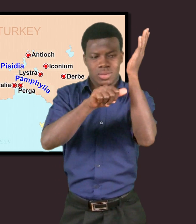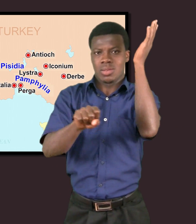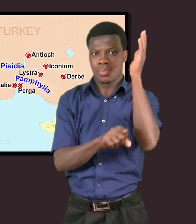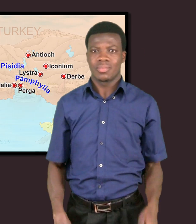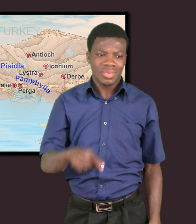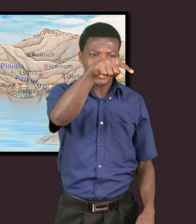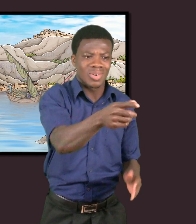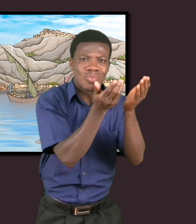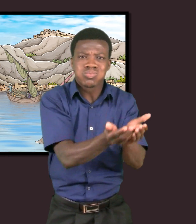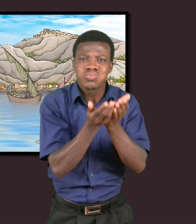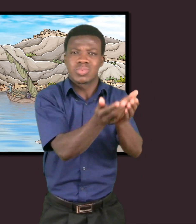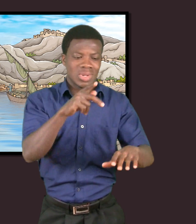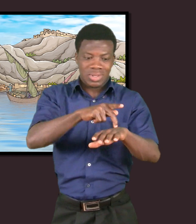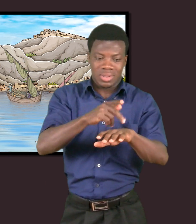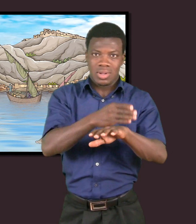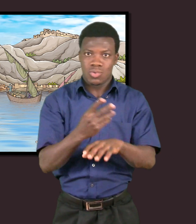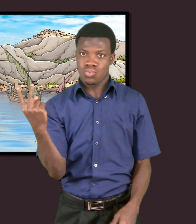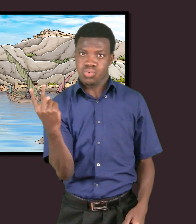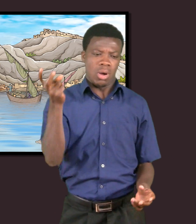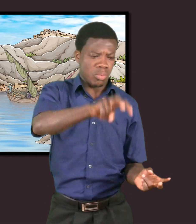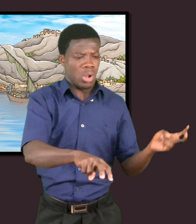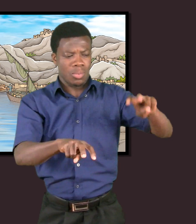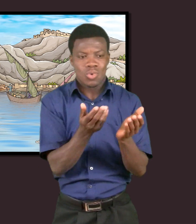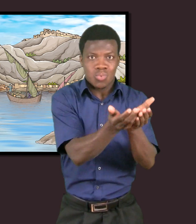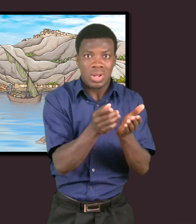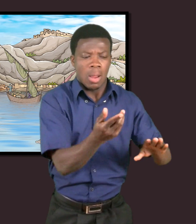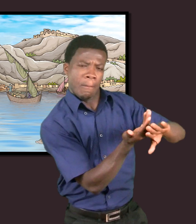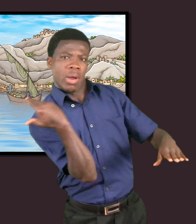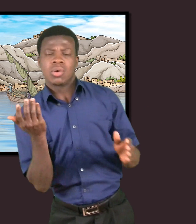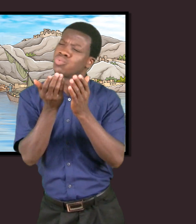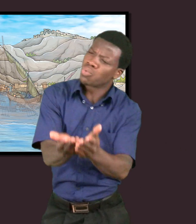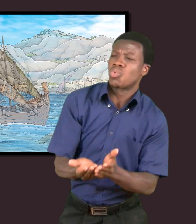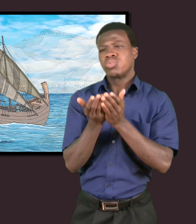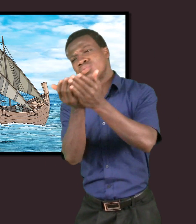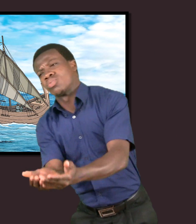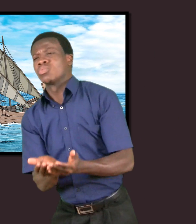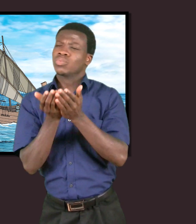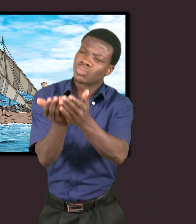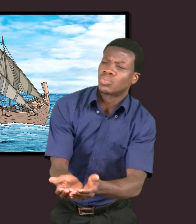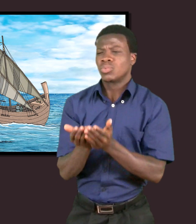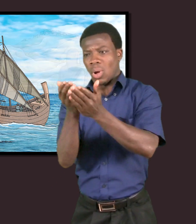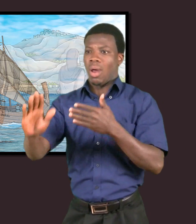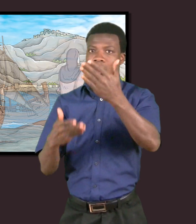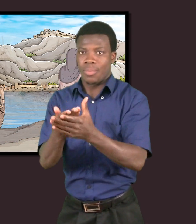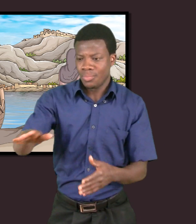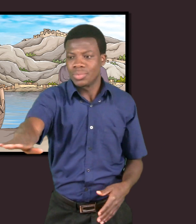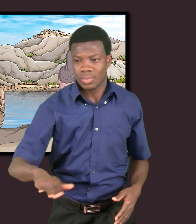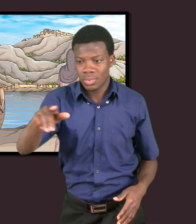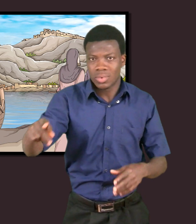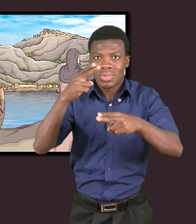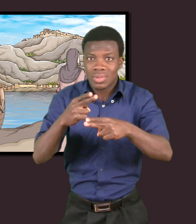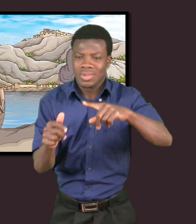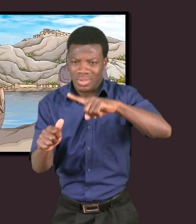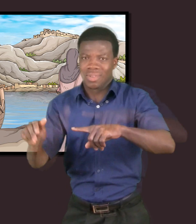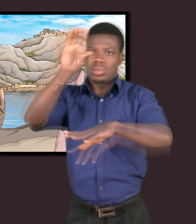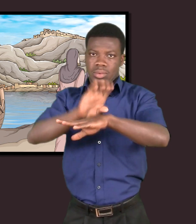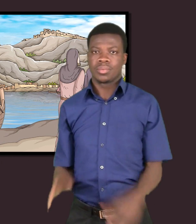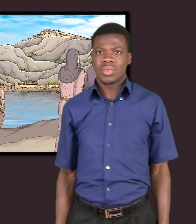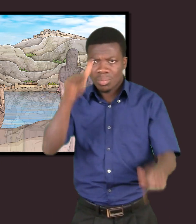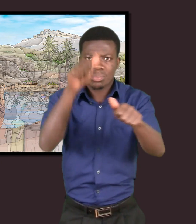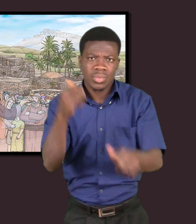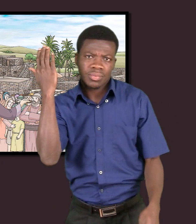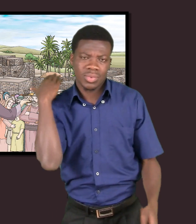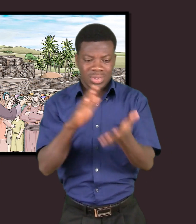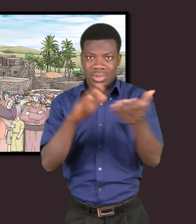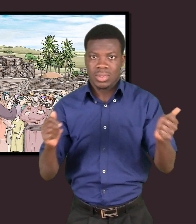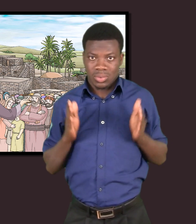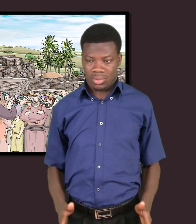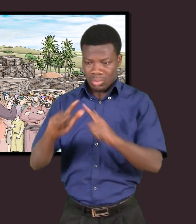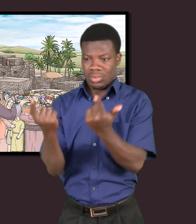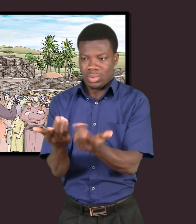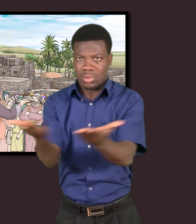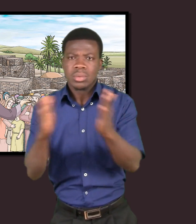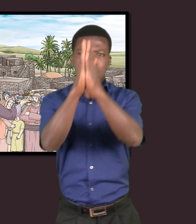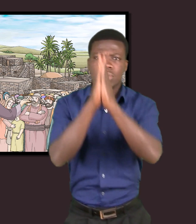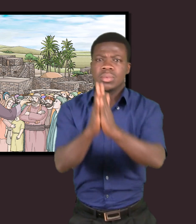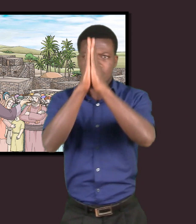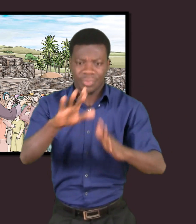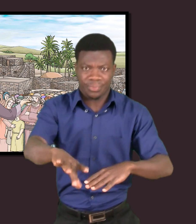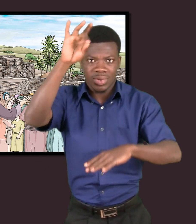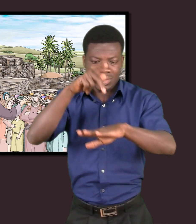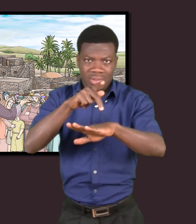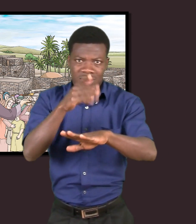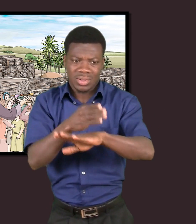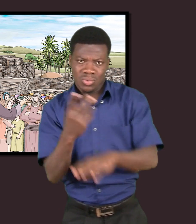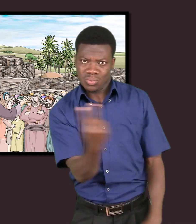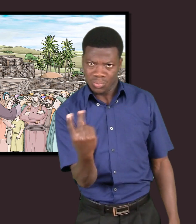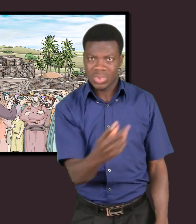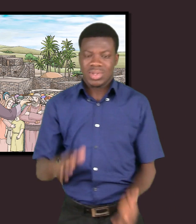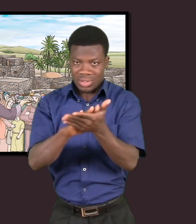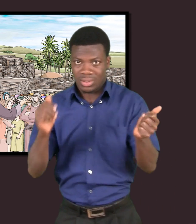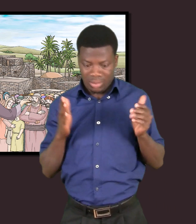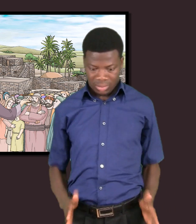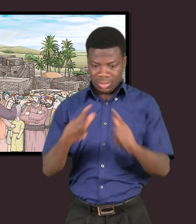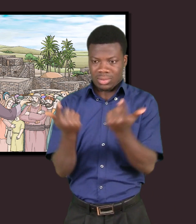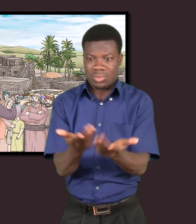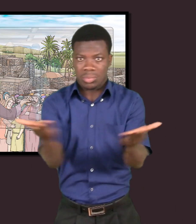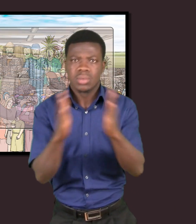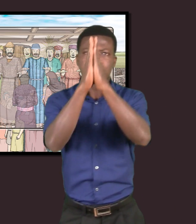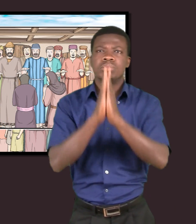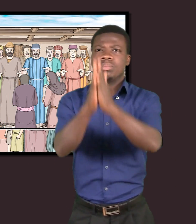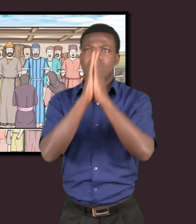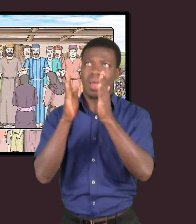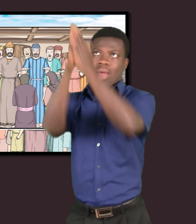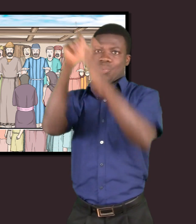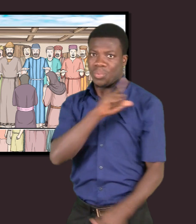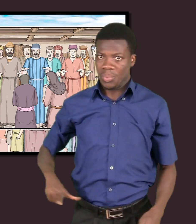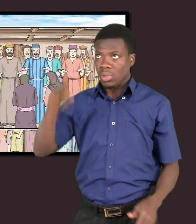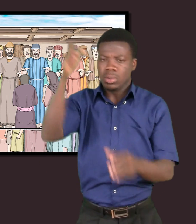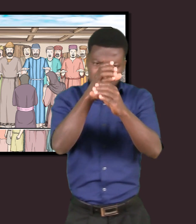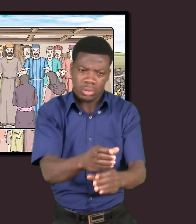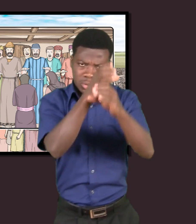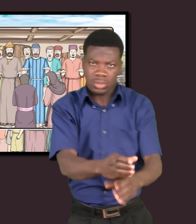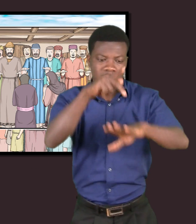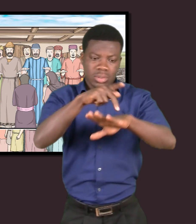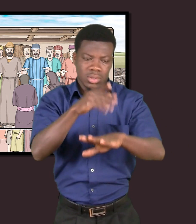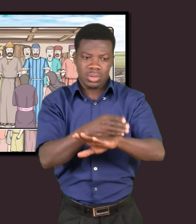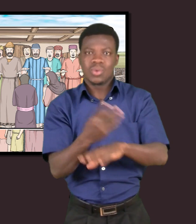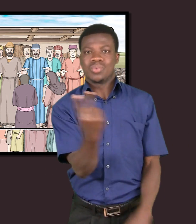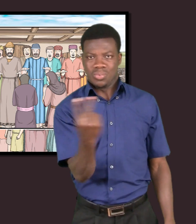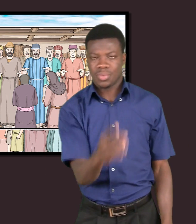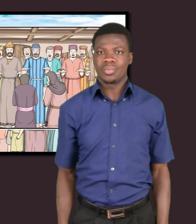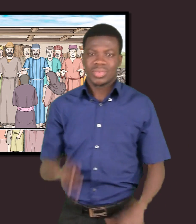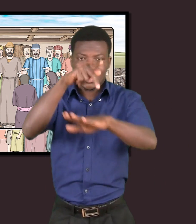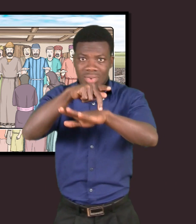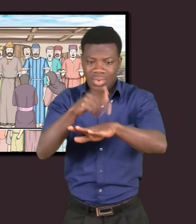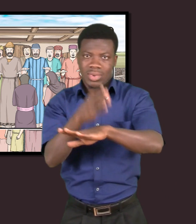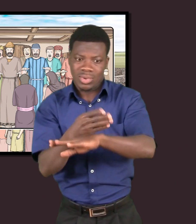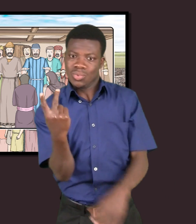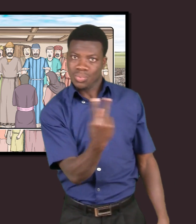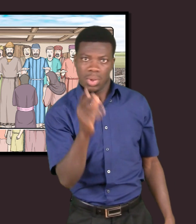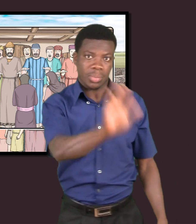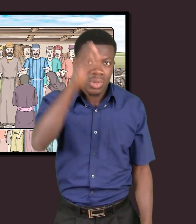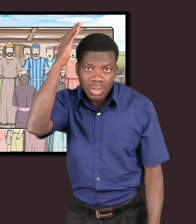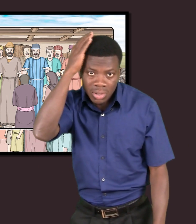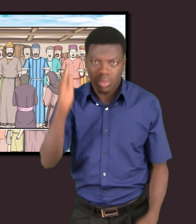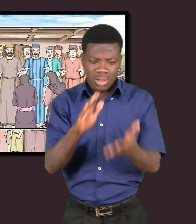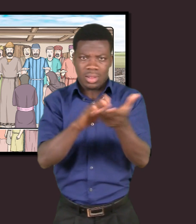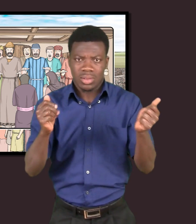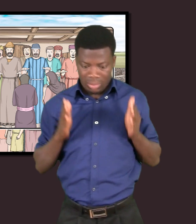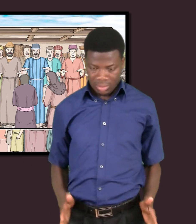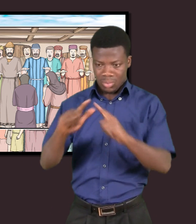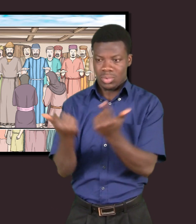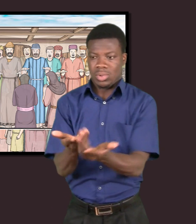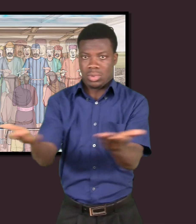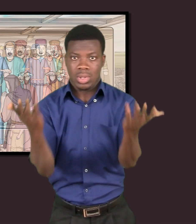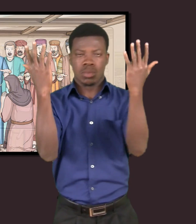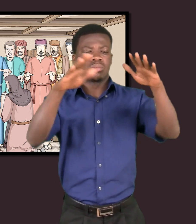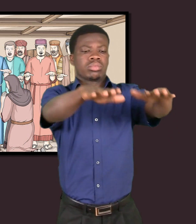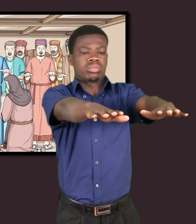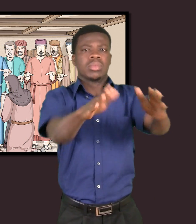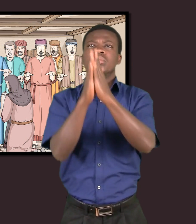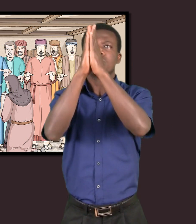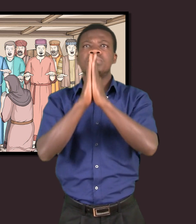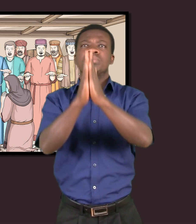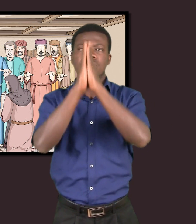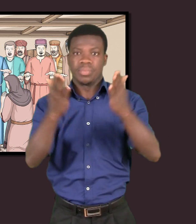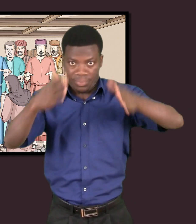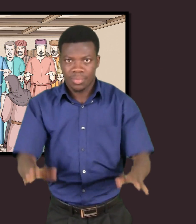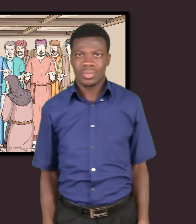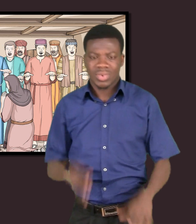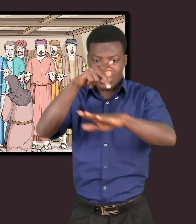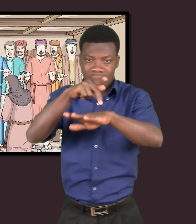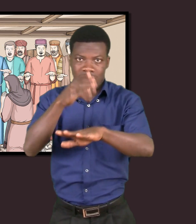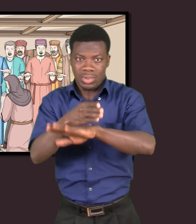From Attalia they sailed to Antioch, where they had been commended to the grace of God for the work they had just completed.